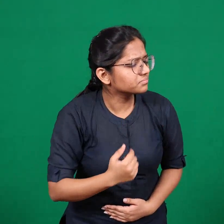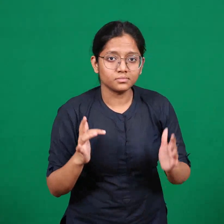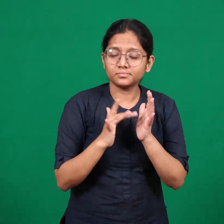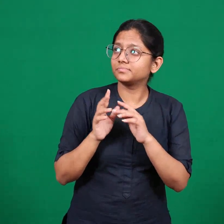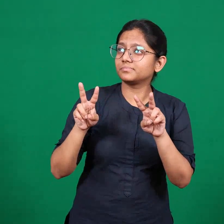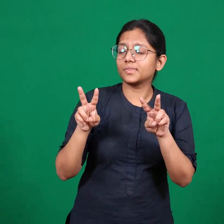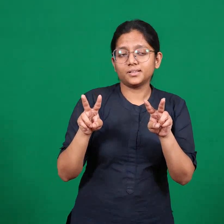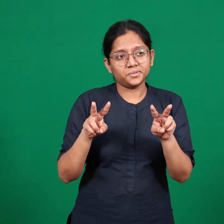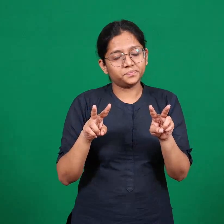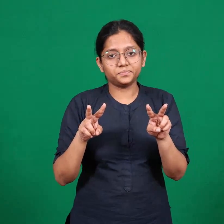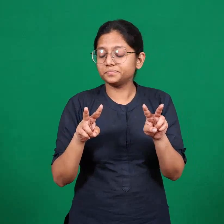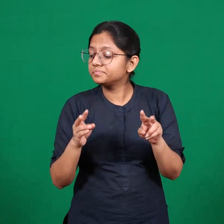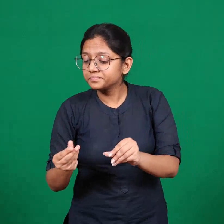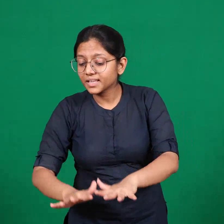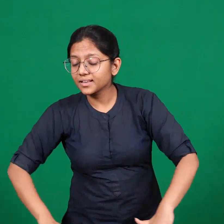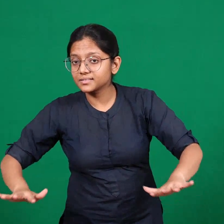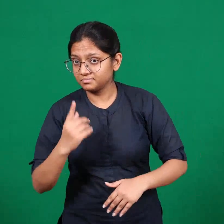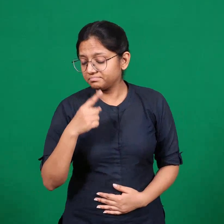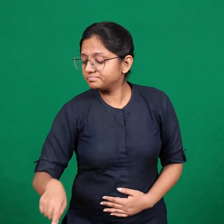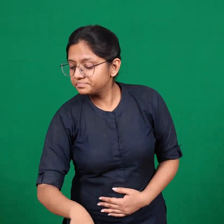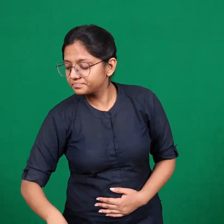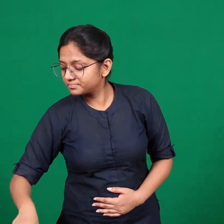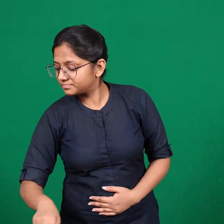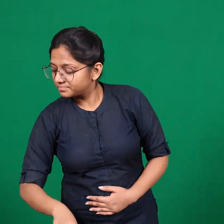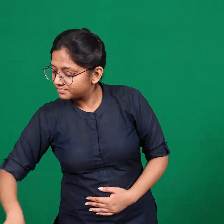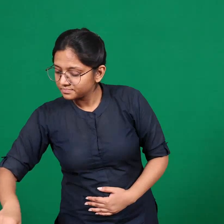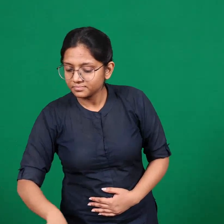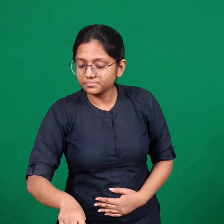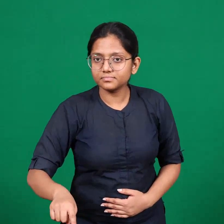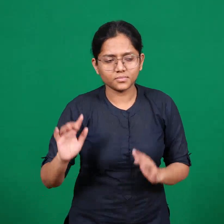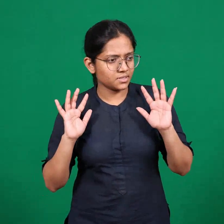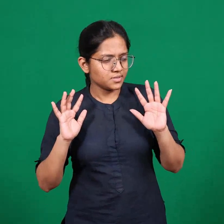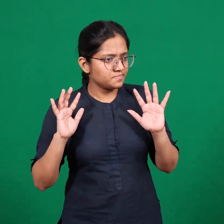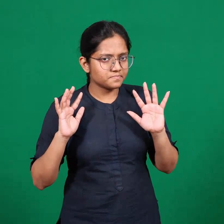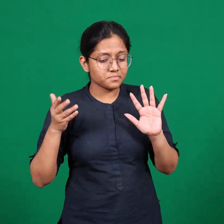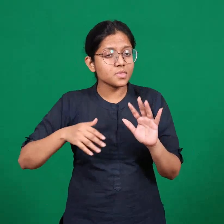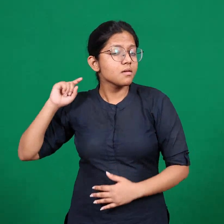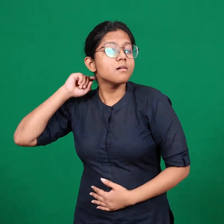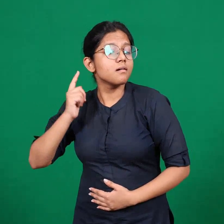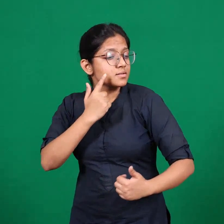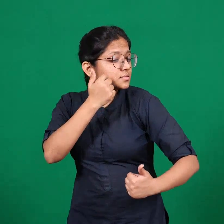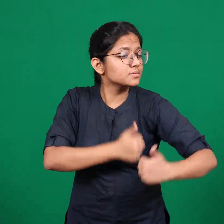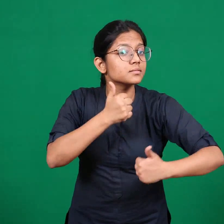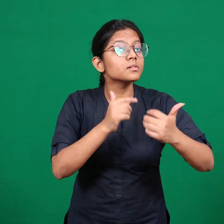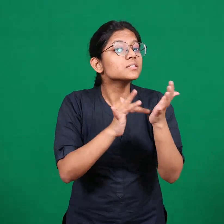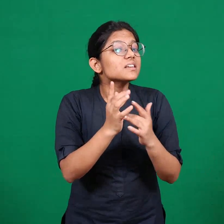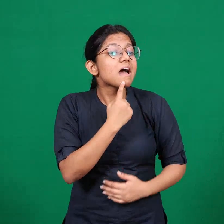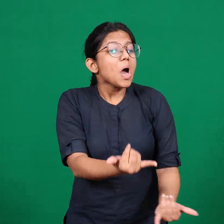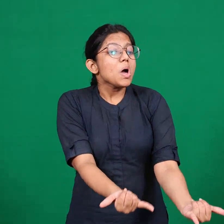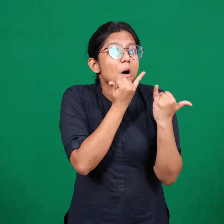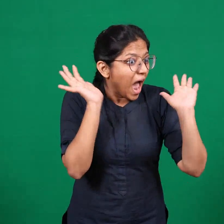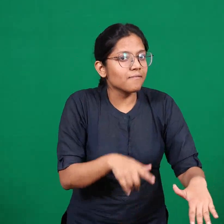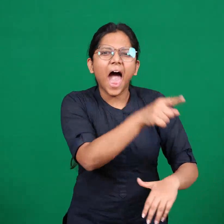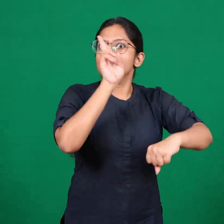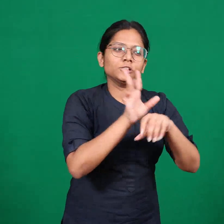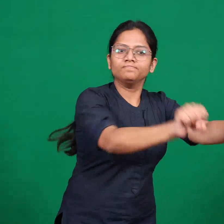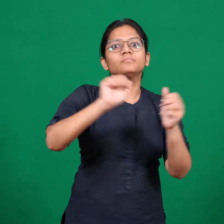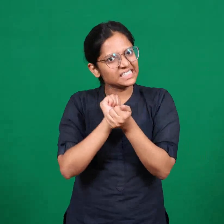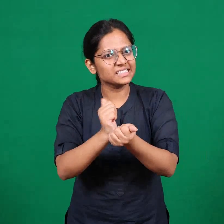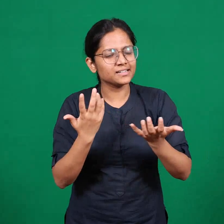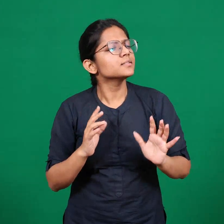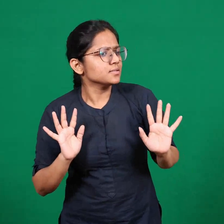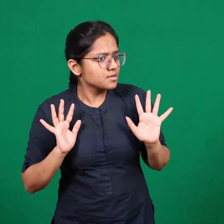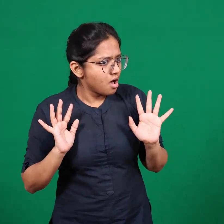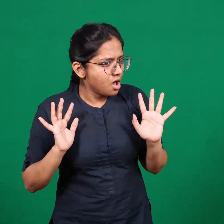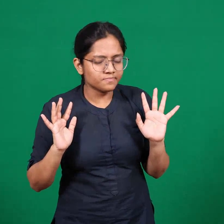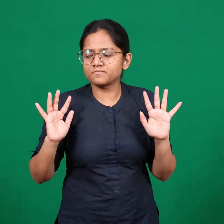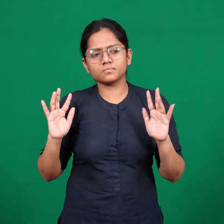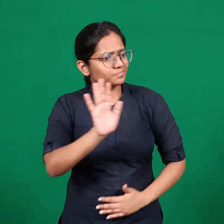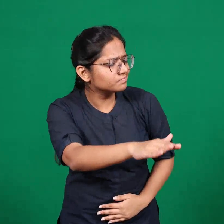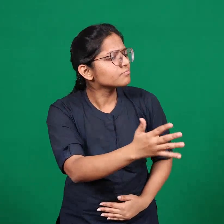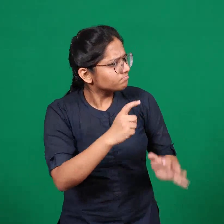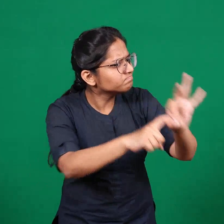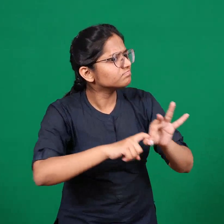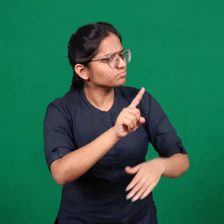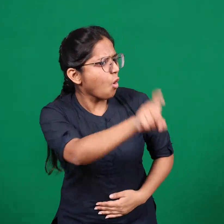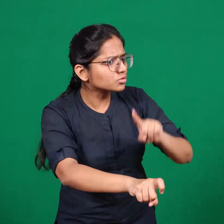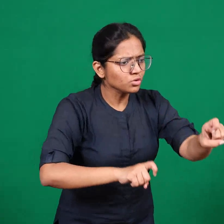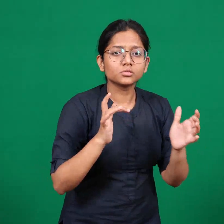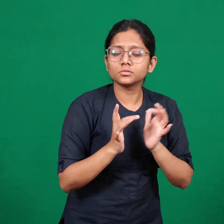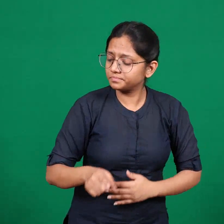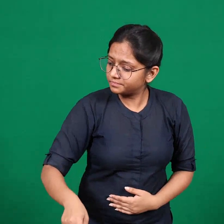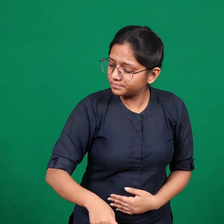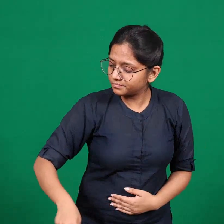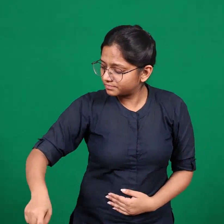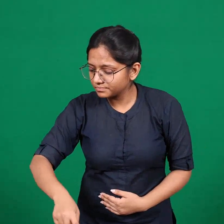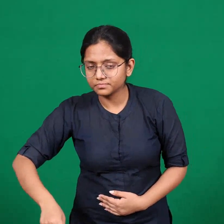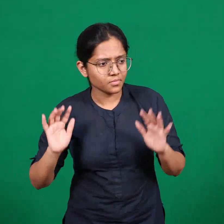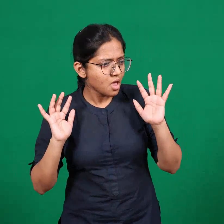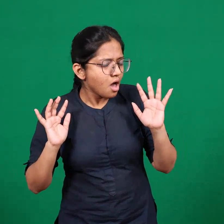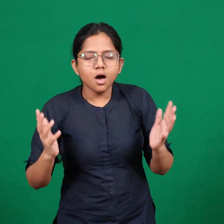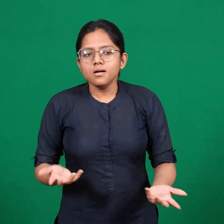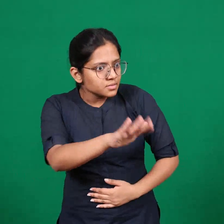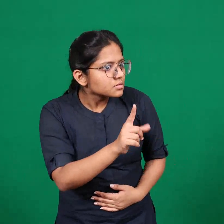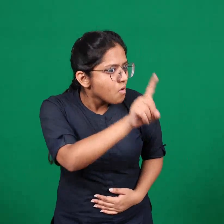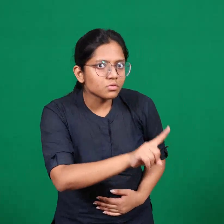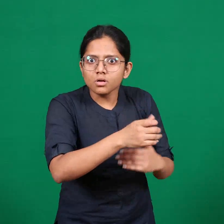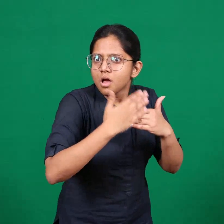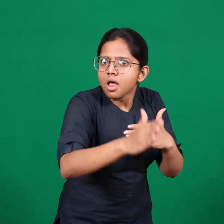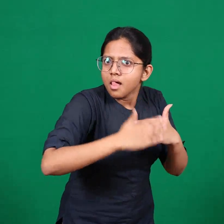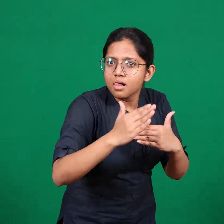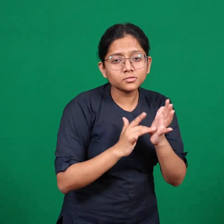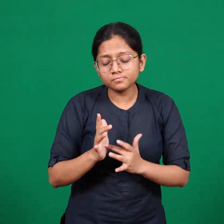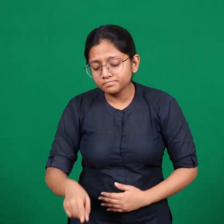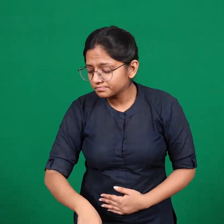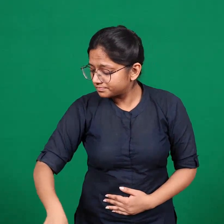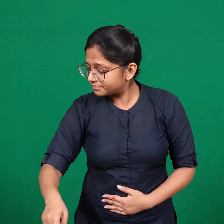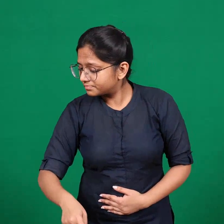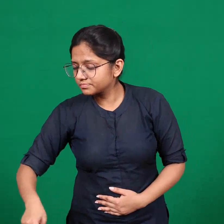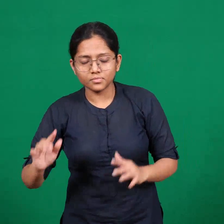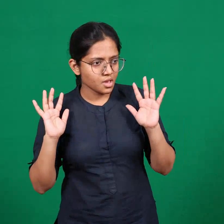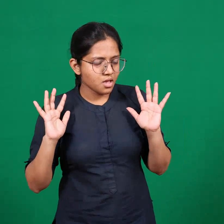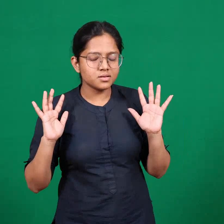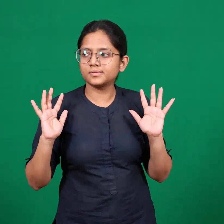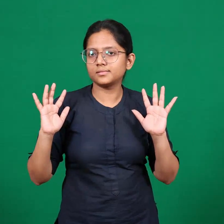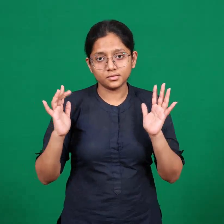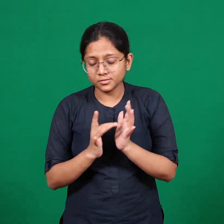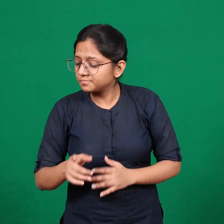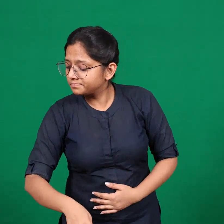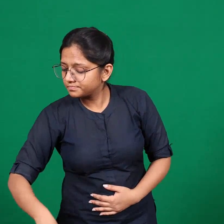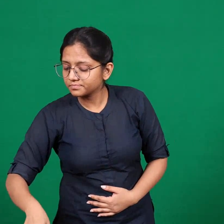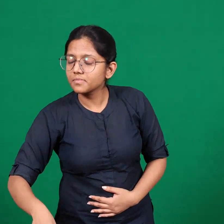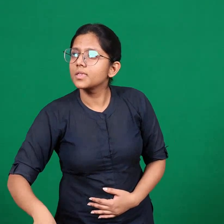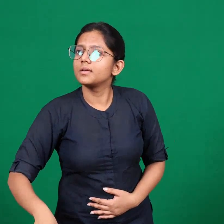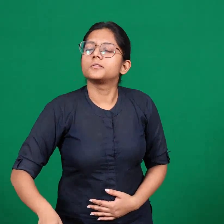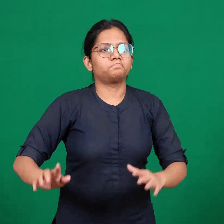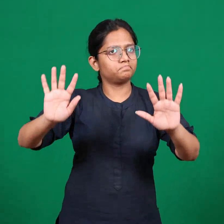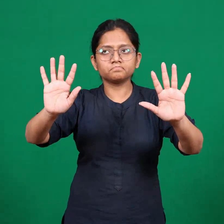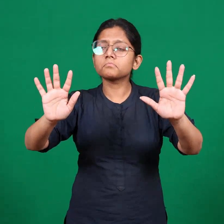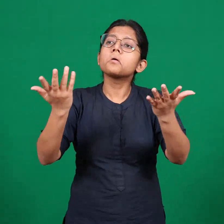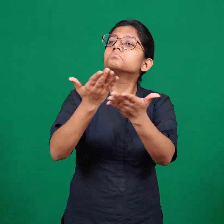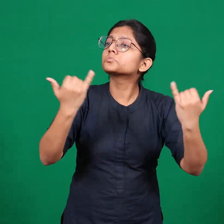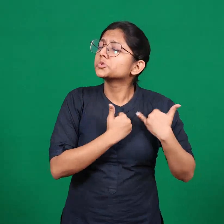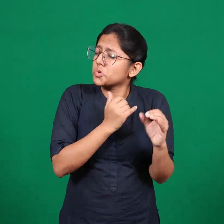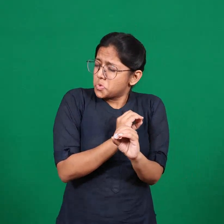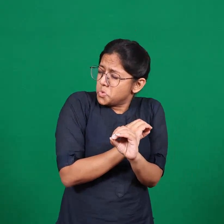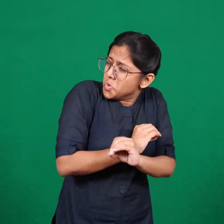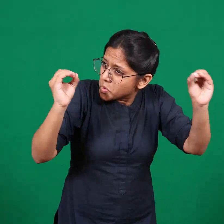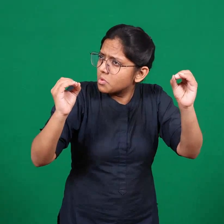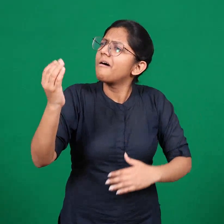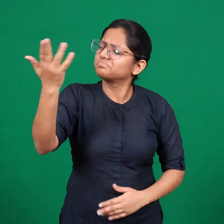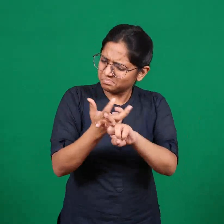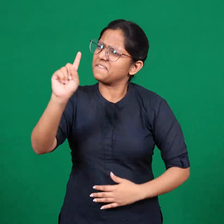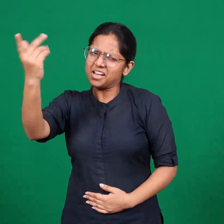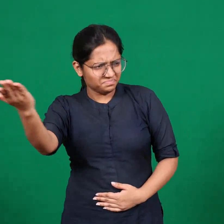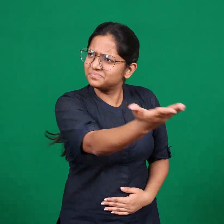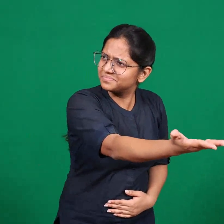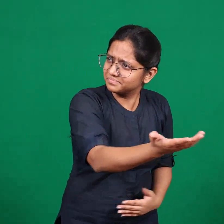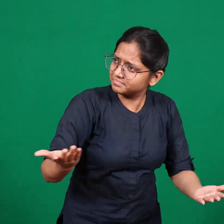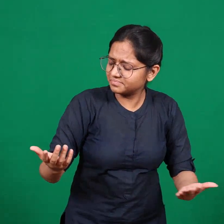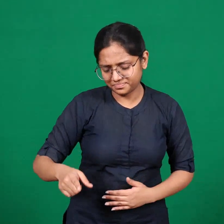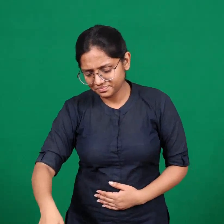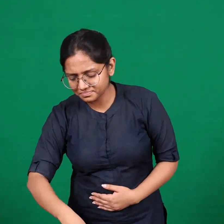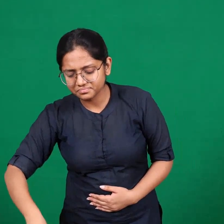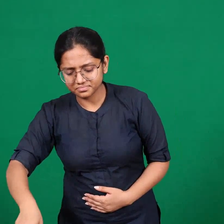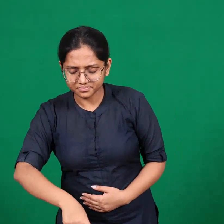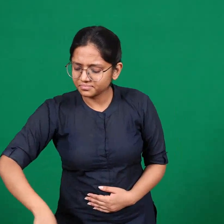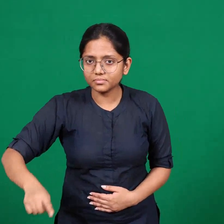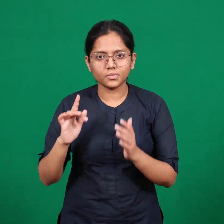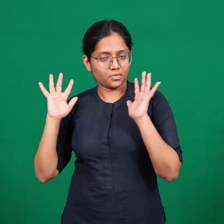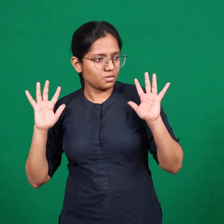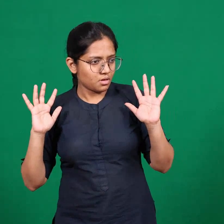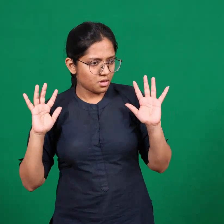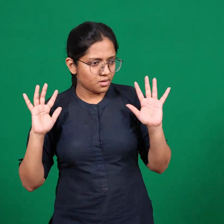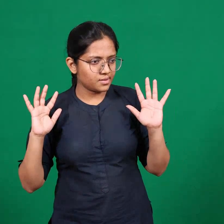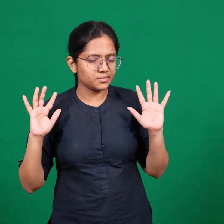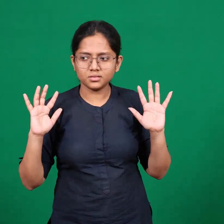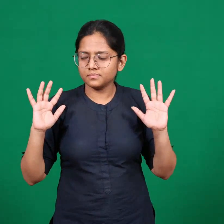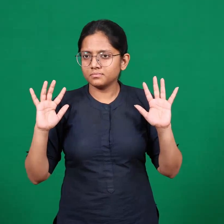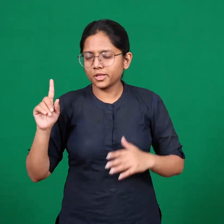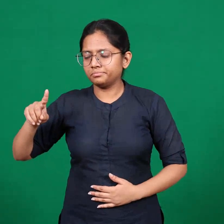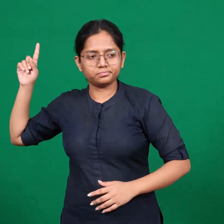But Jesus bent down and began to write on the ground with His finger. When they continued to question Him, He straightened up and said to them, "Let him who is without sin among you be the first to cast a stone at her." And again He bent down and wrote on the ground.